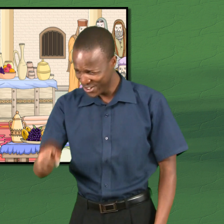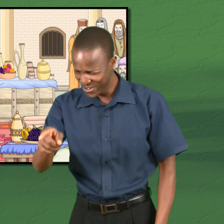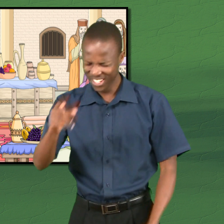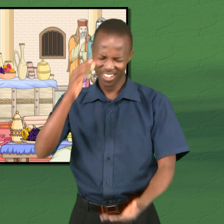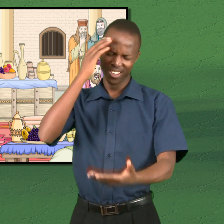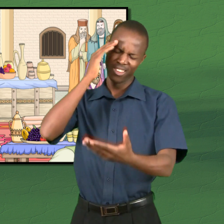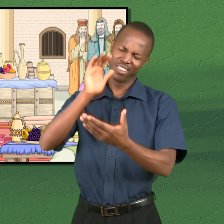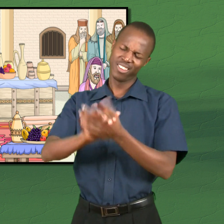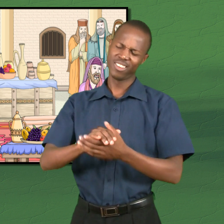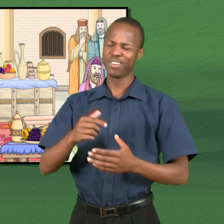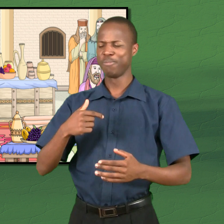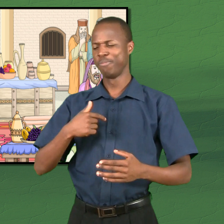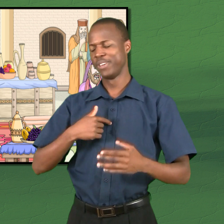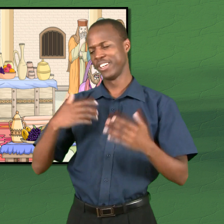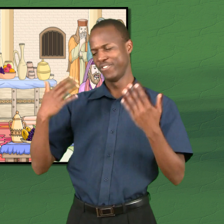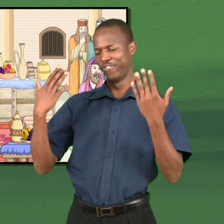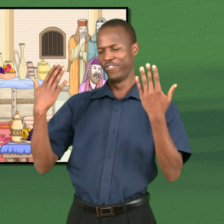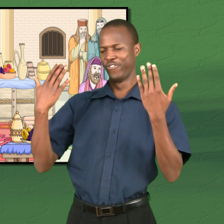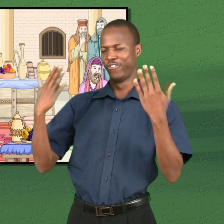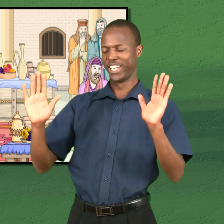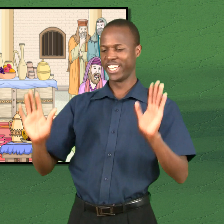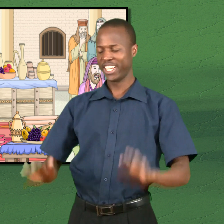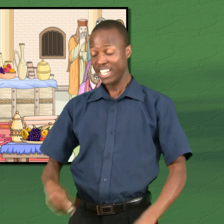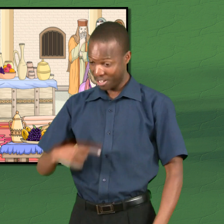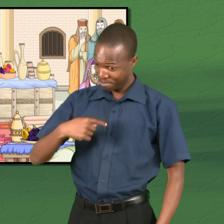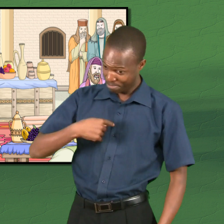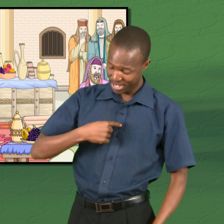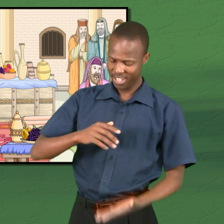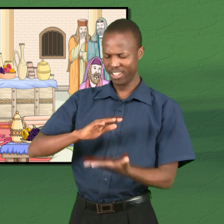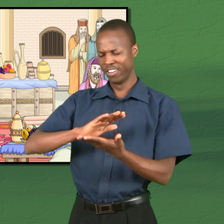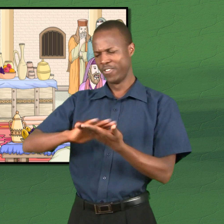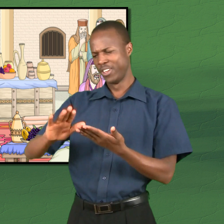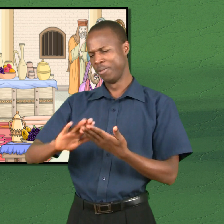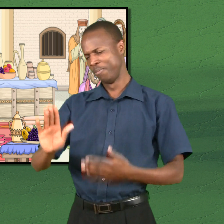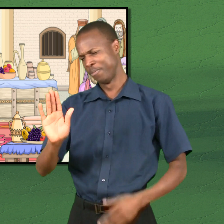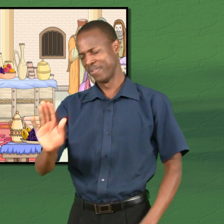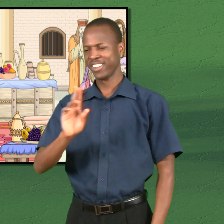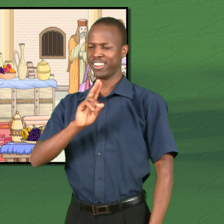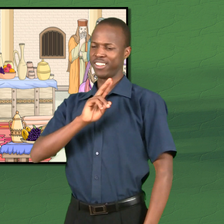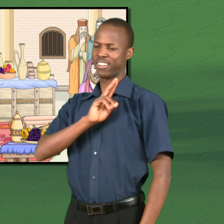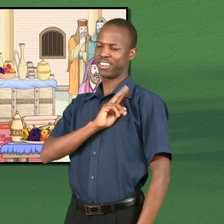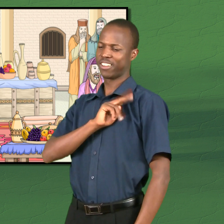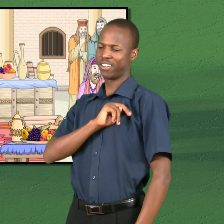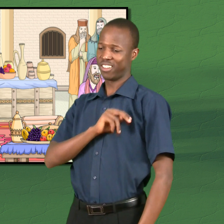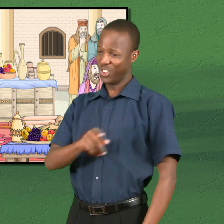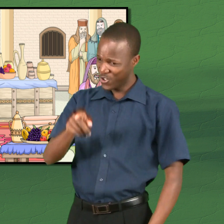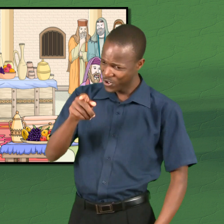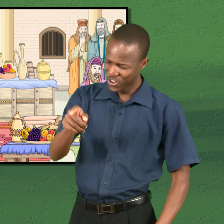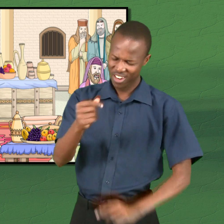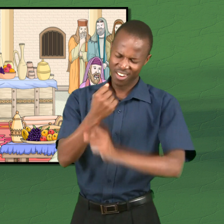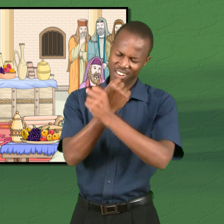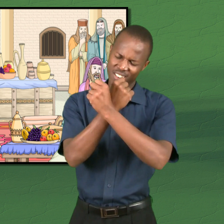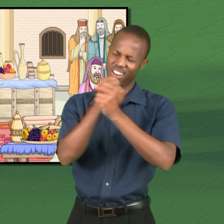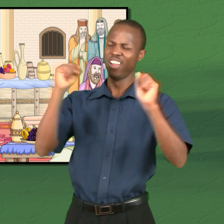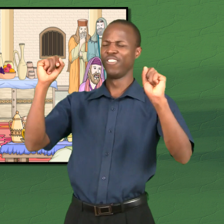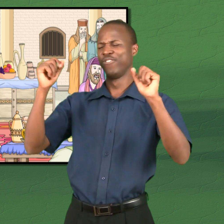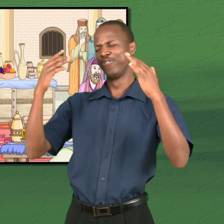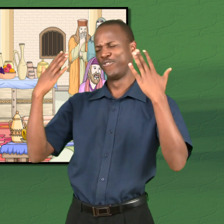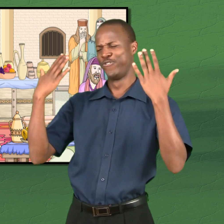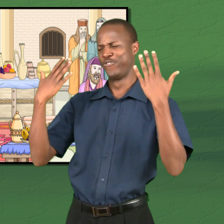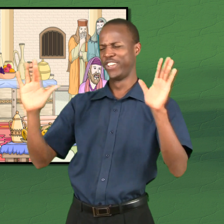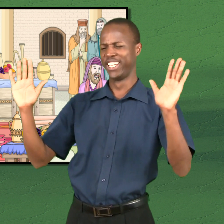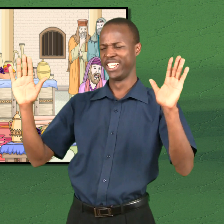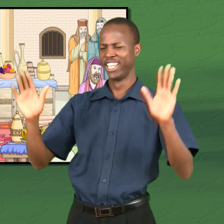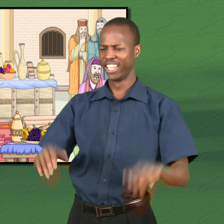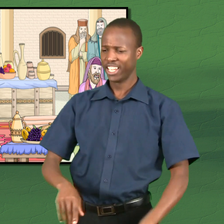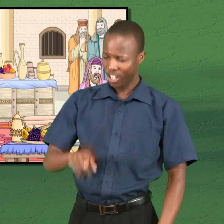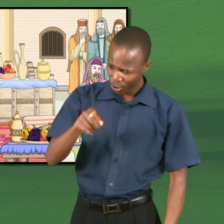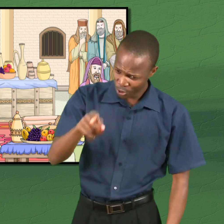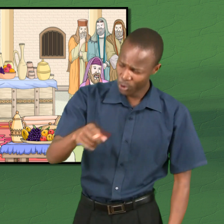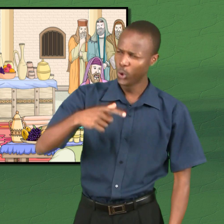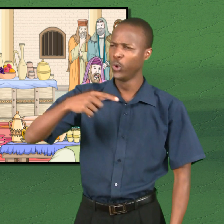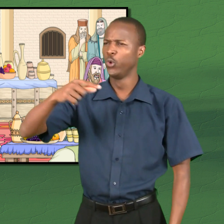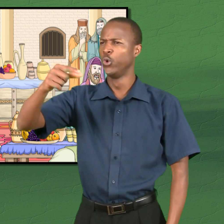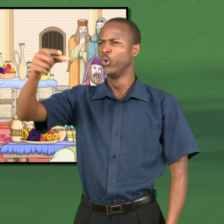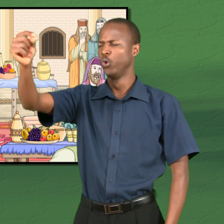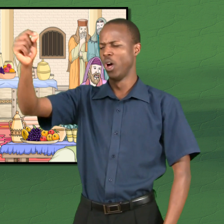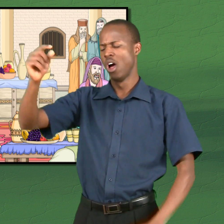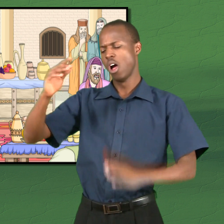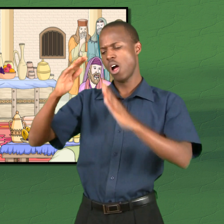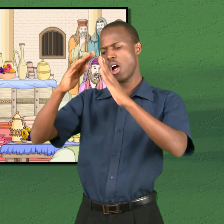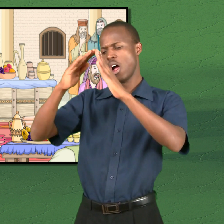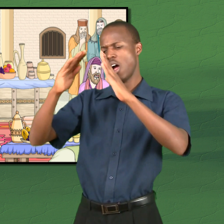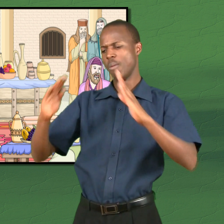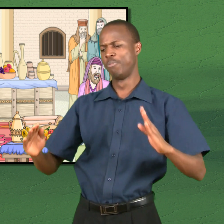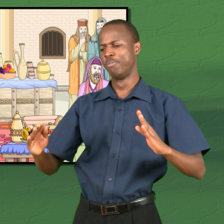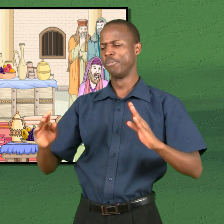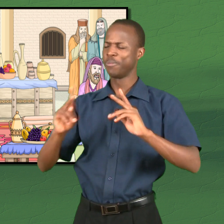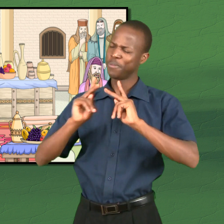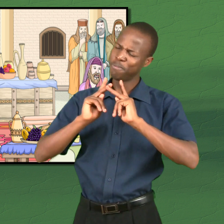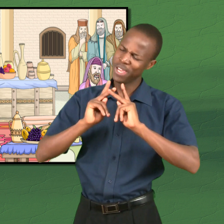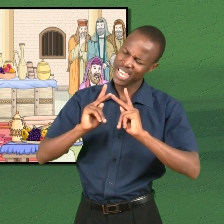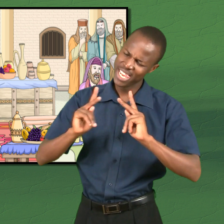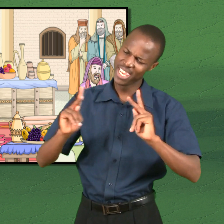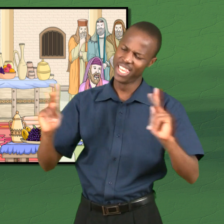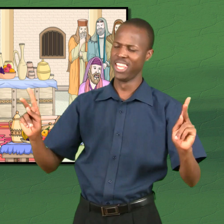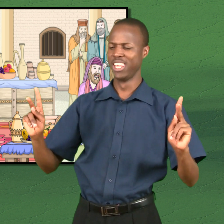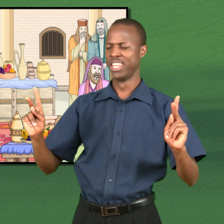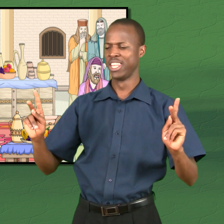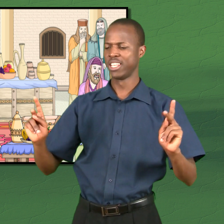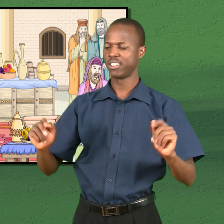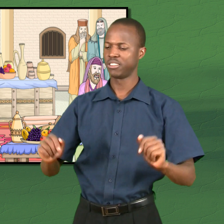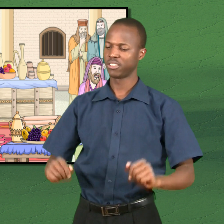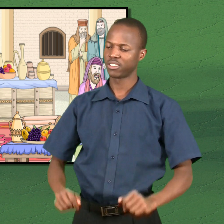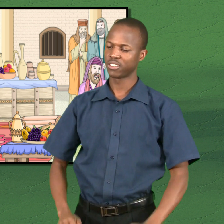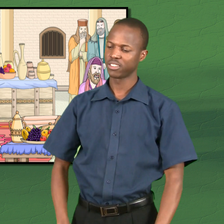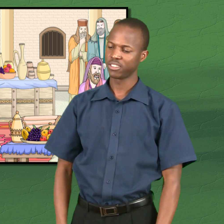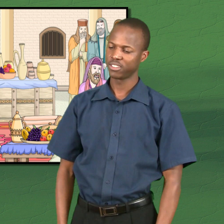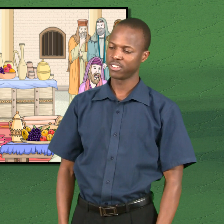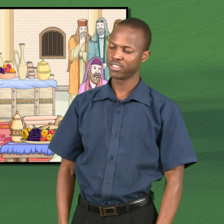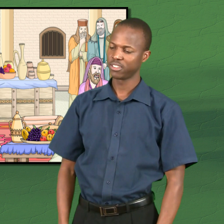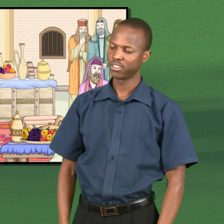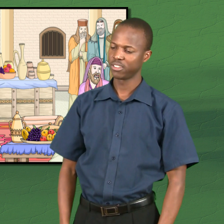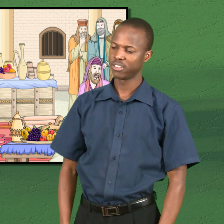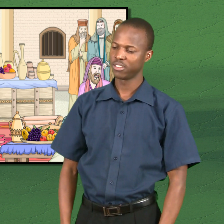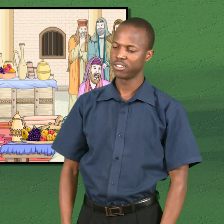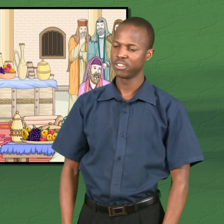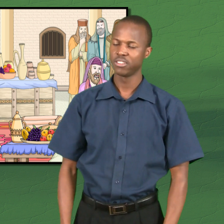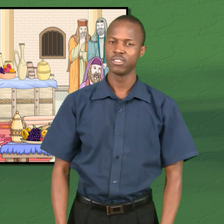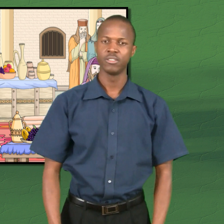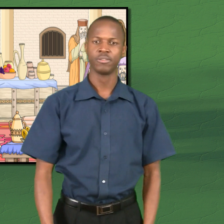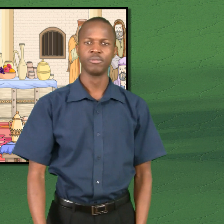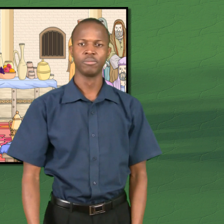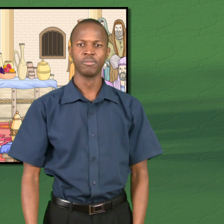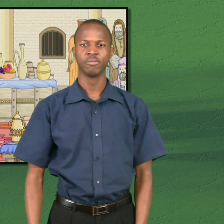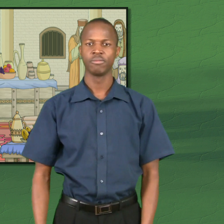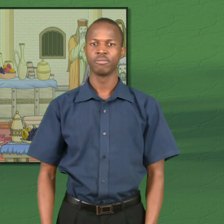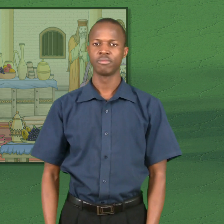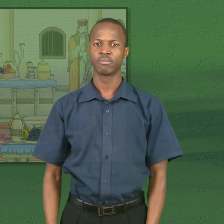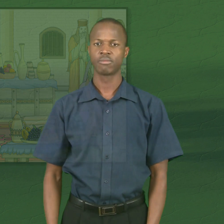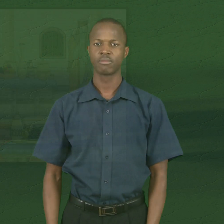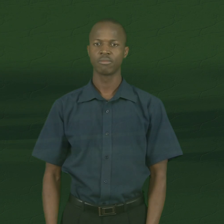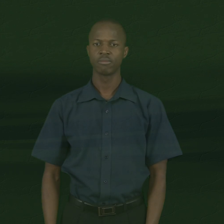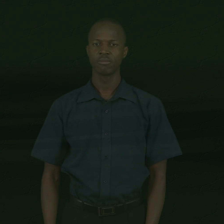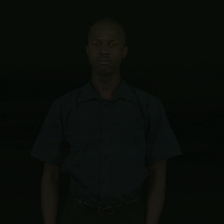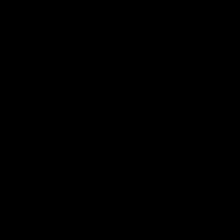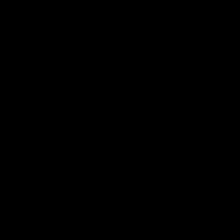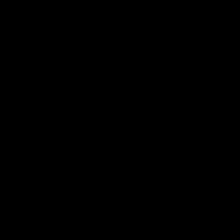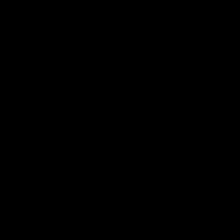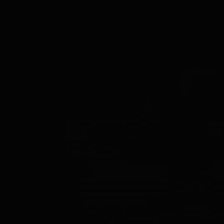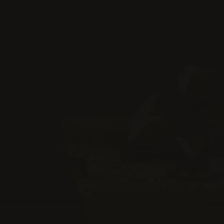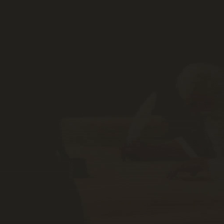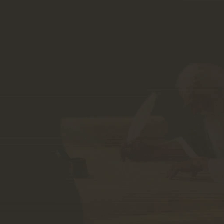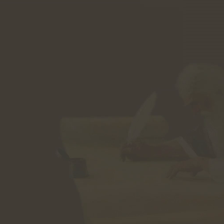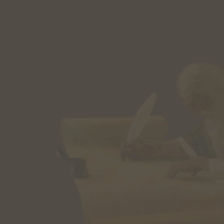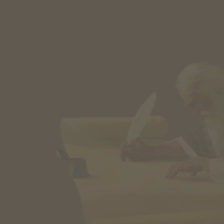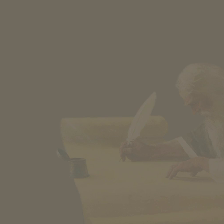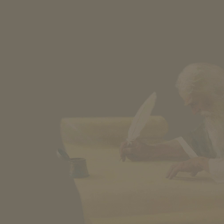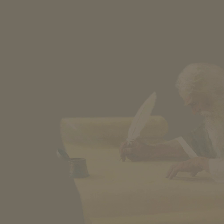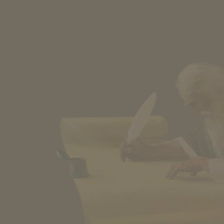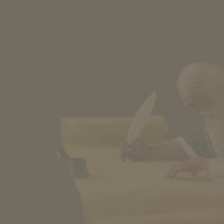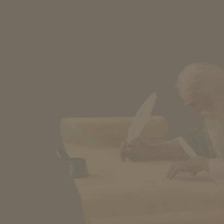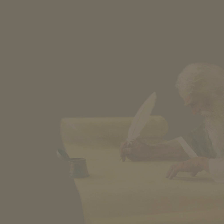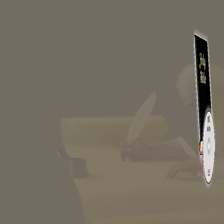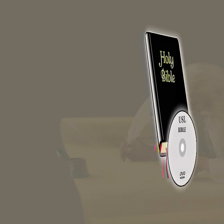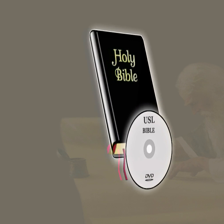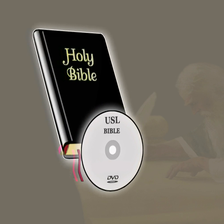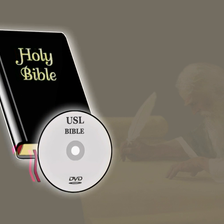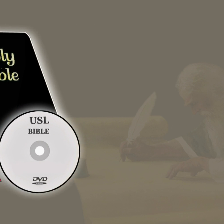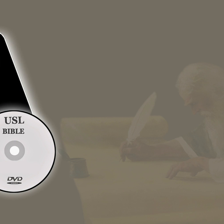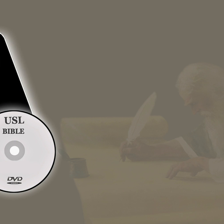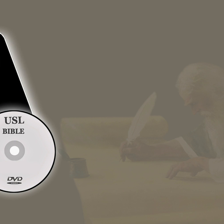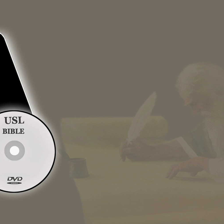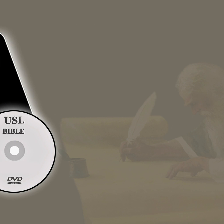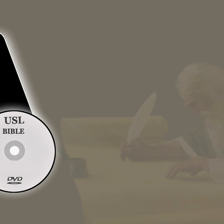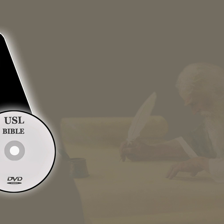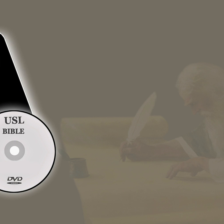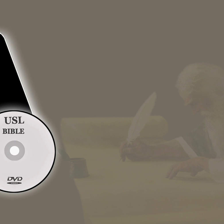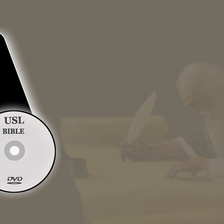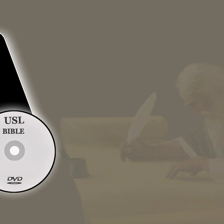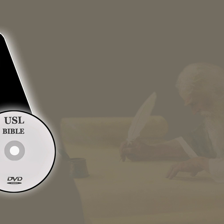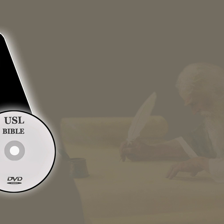And Jesus told the woman, “Your faith has saved you; go in peace.”